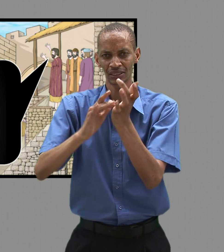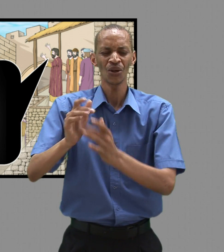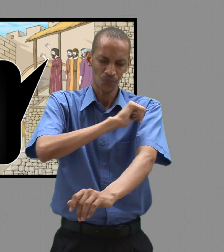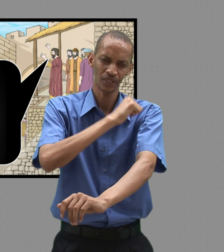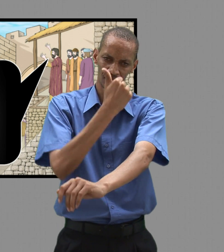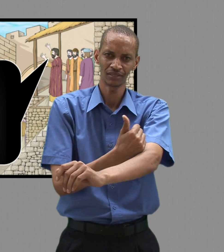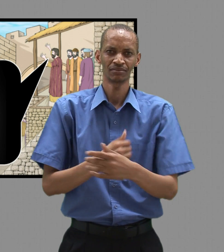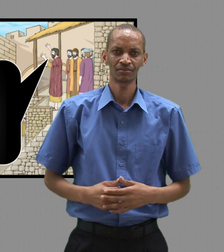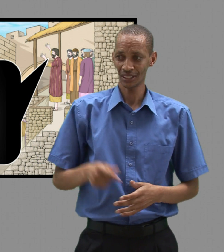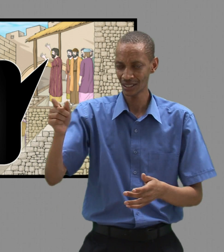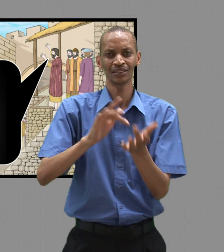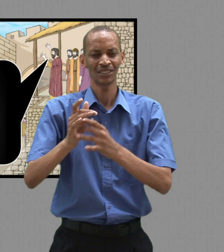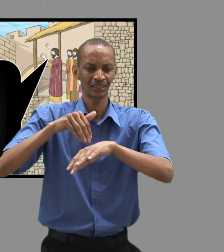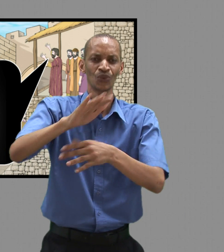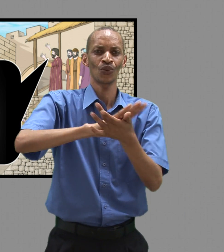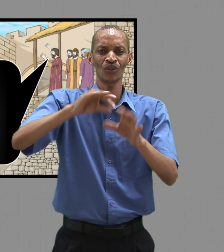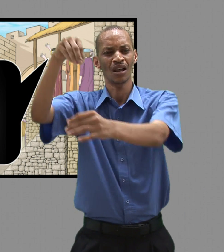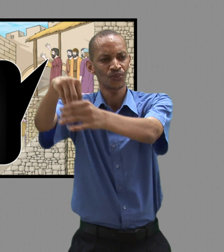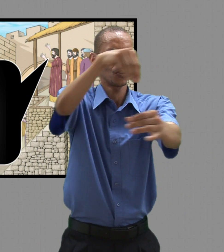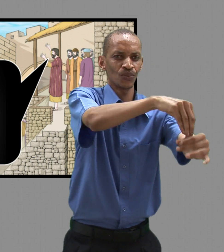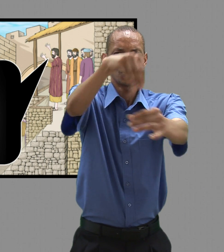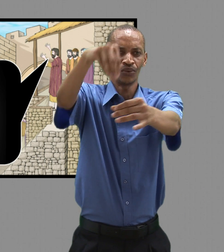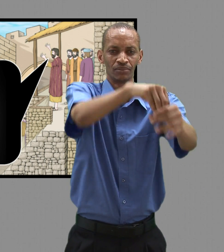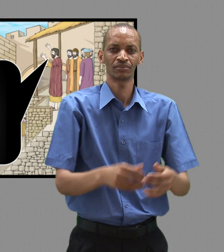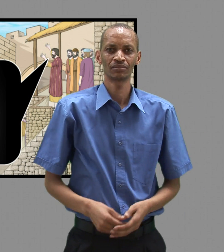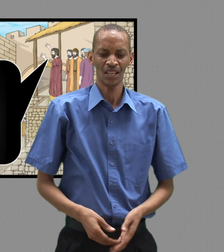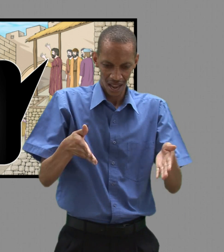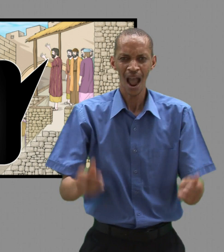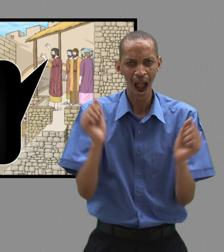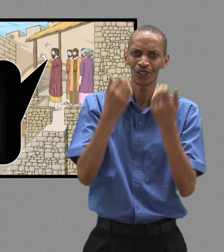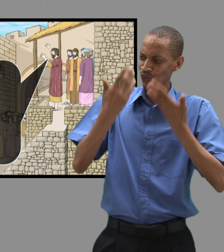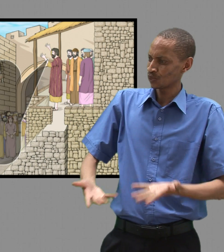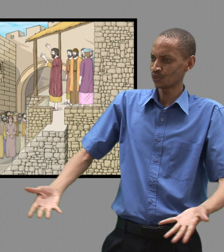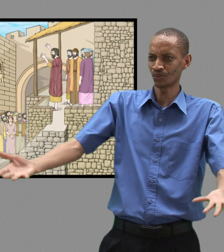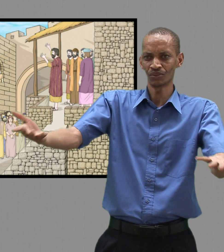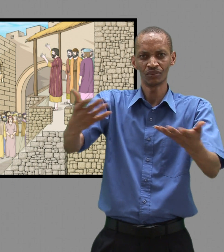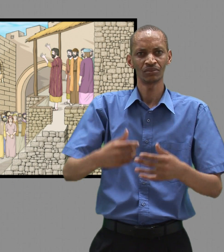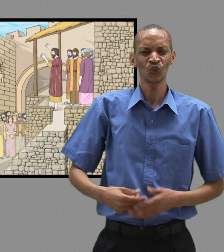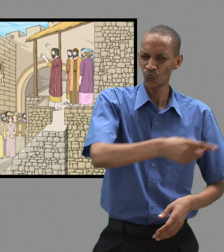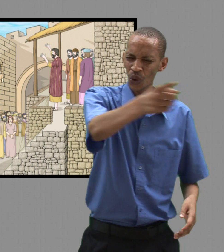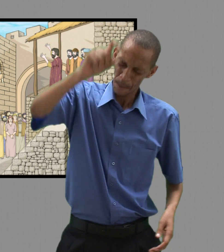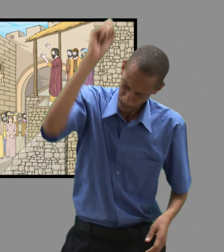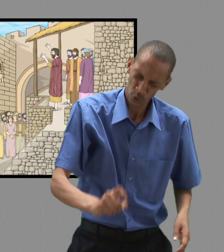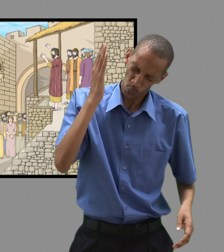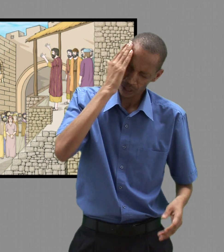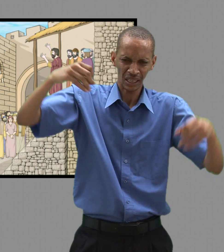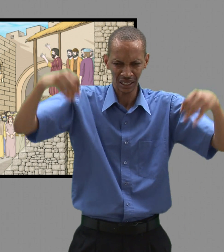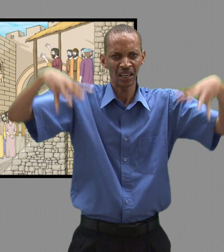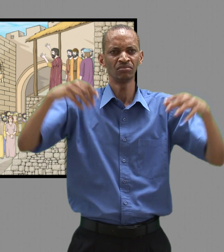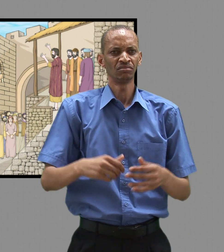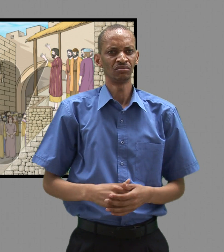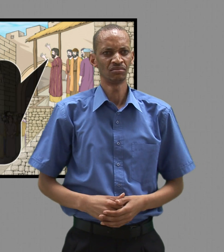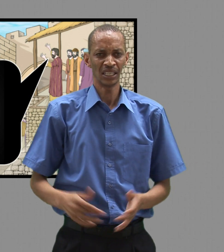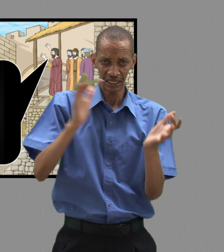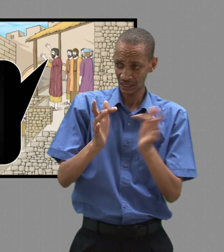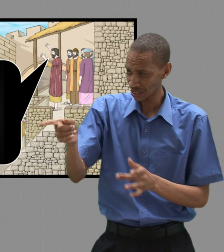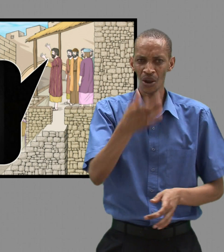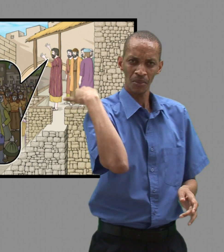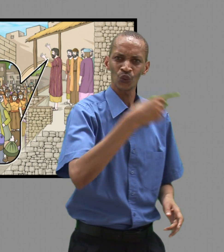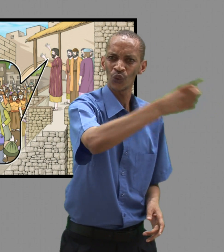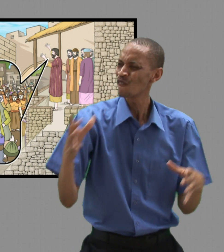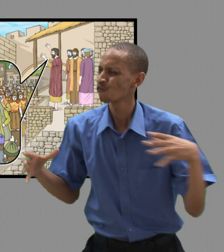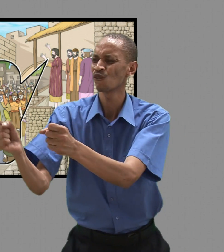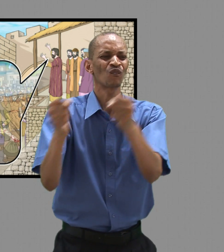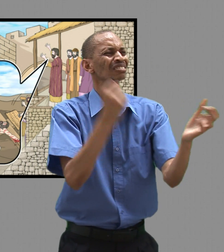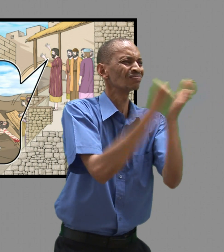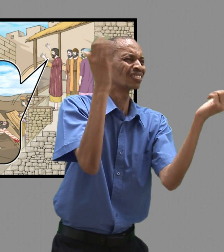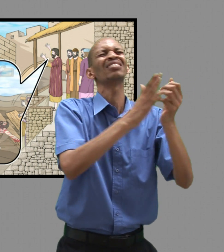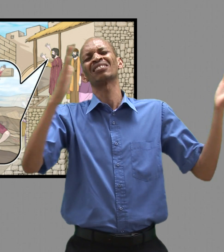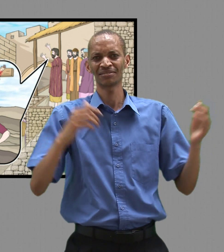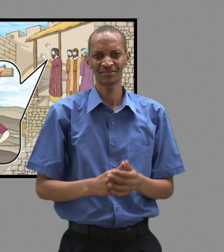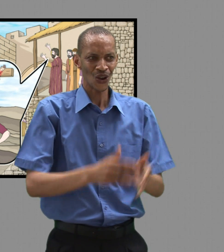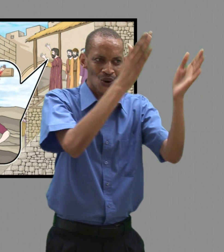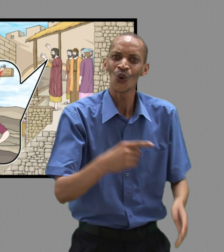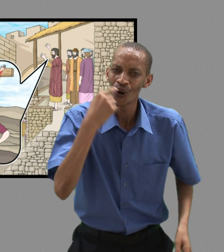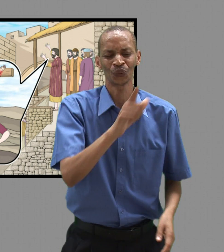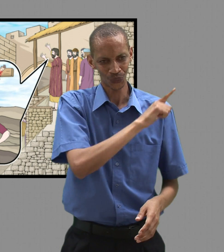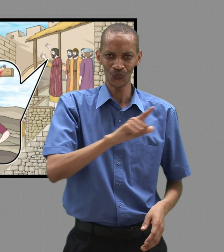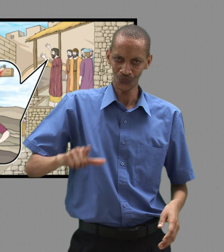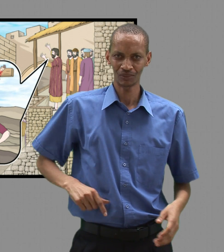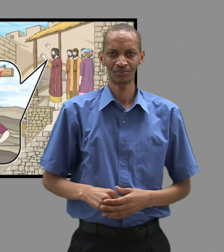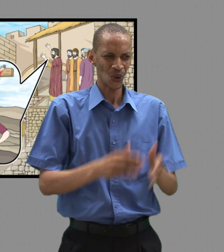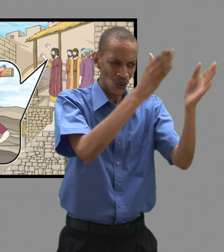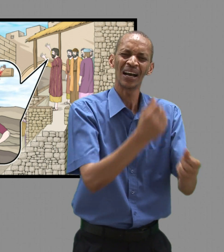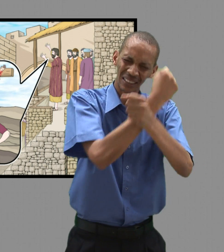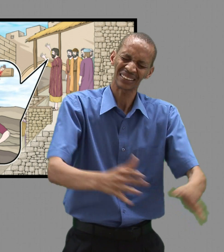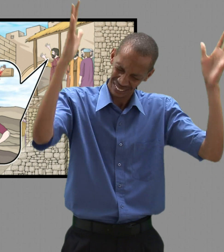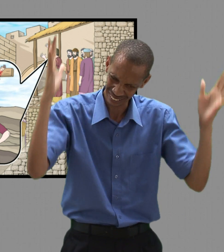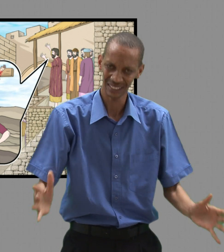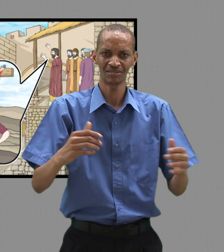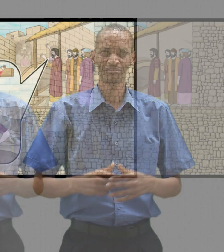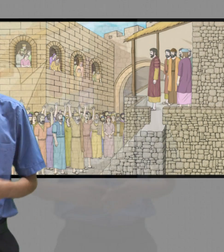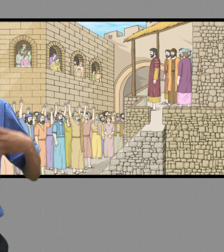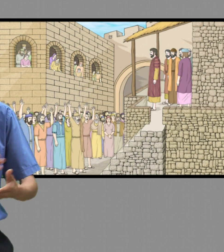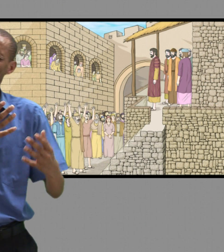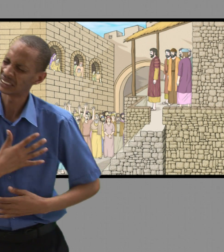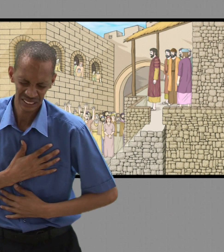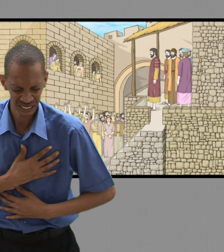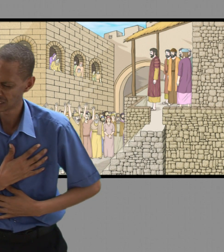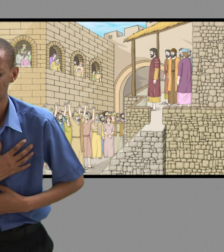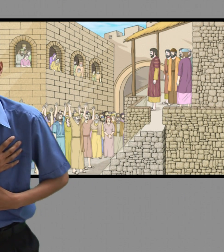For David did not ascend into heaven, but he himself says: ‘The Lord said to my Lord, “Sit at My right hand until I make Your enemies a footstool for Your feet.”’ Therefore let all Israel know with certainty that God has made this Jesus, whom you crucified, both Lord and Christ!”